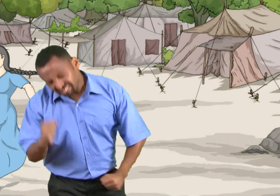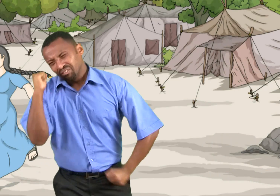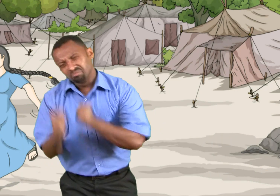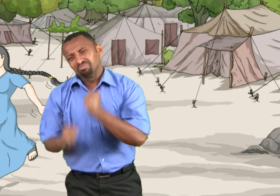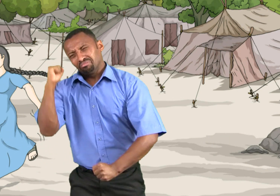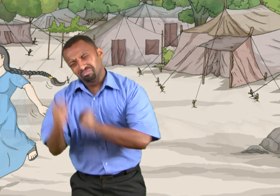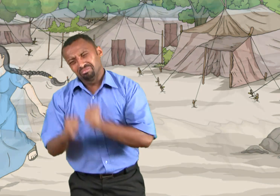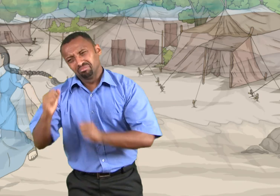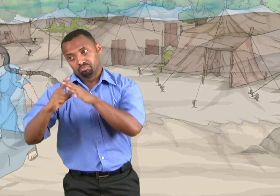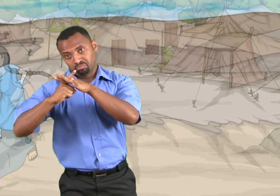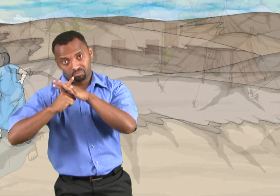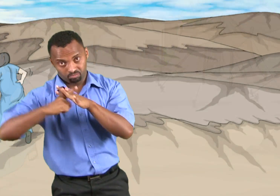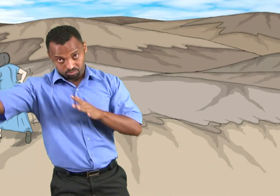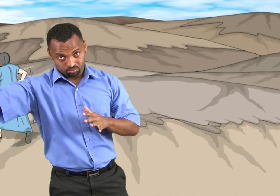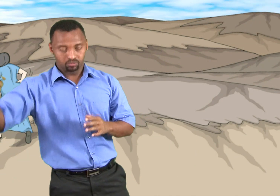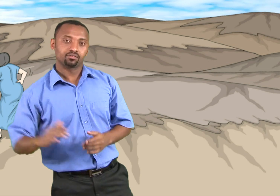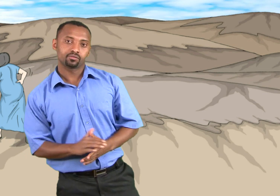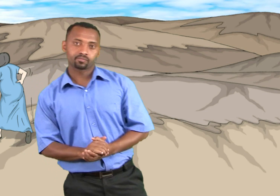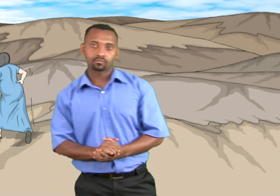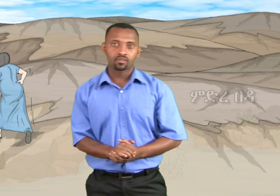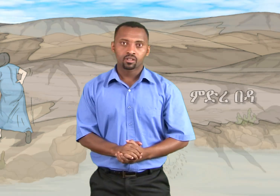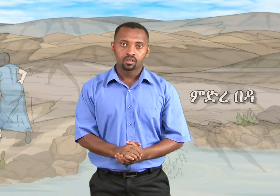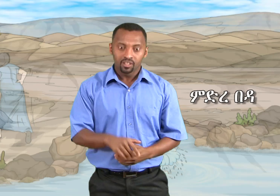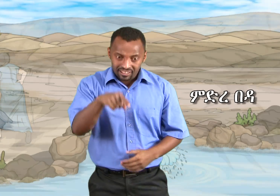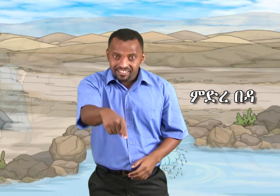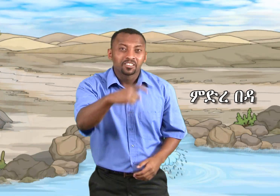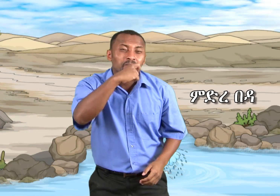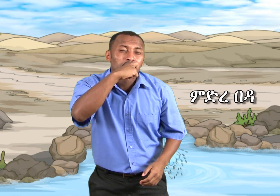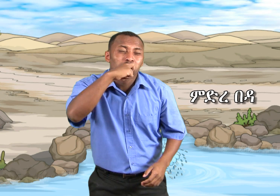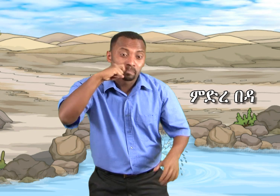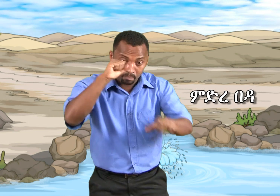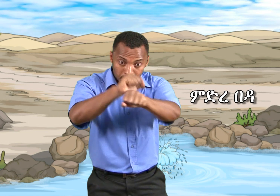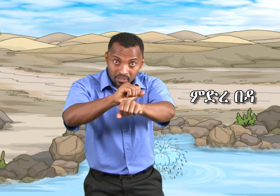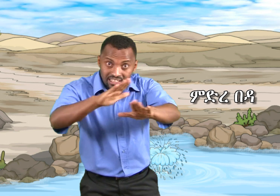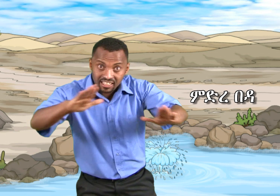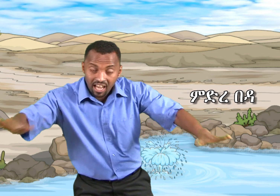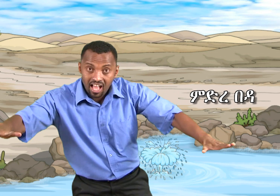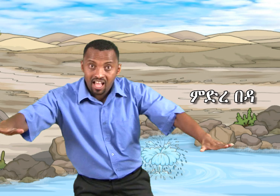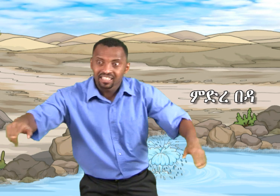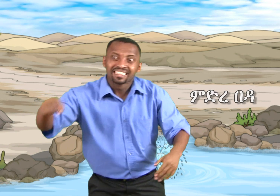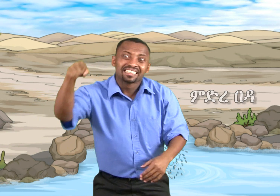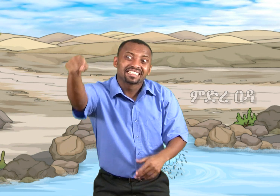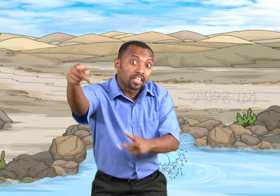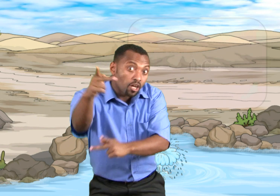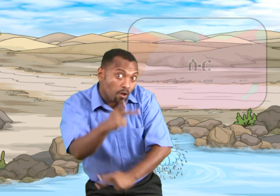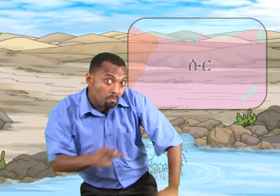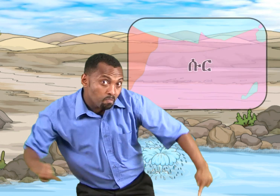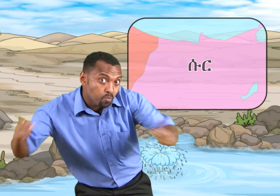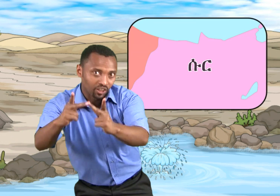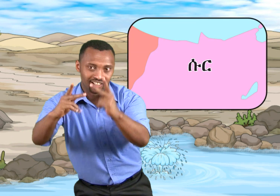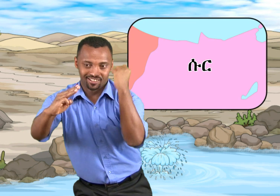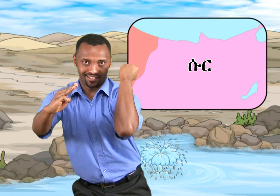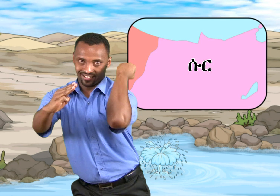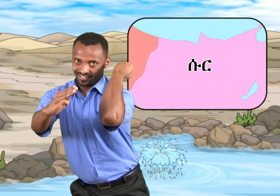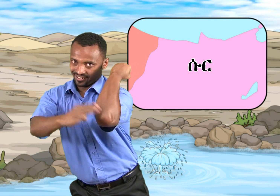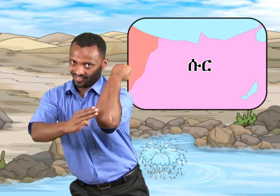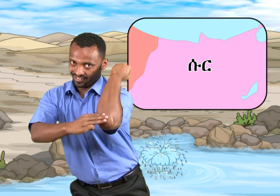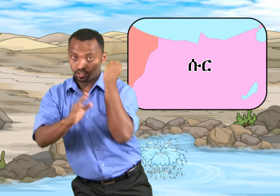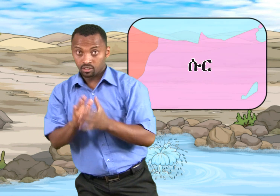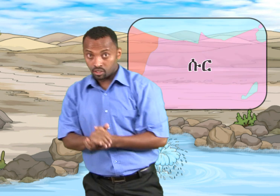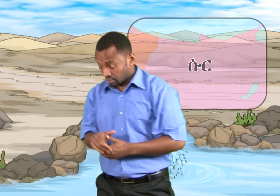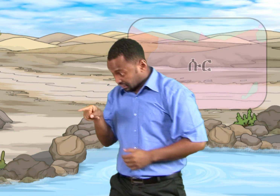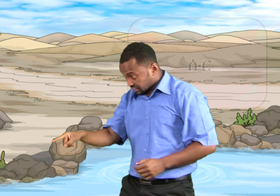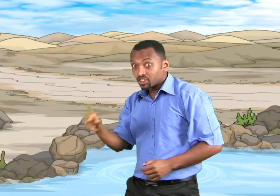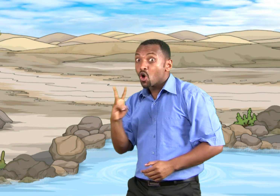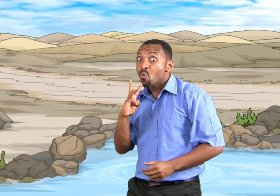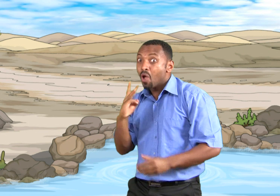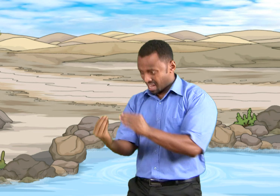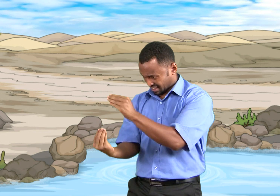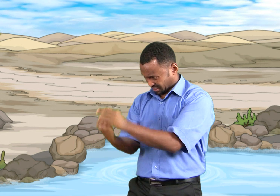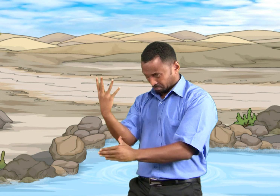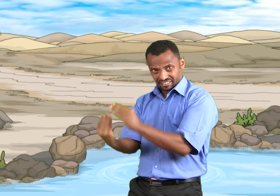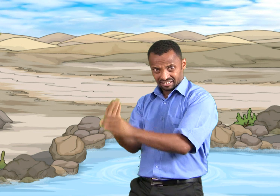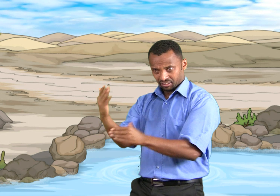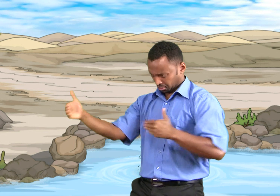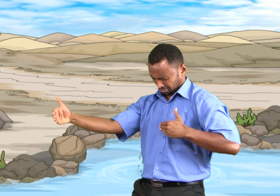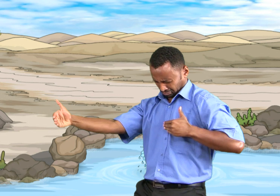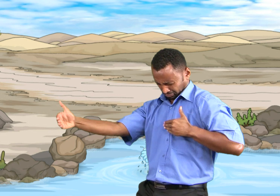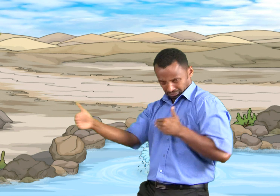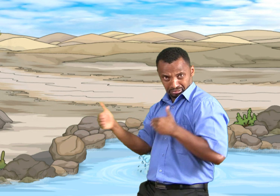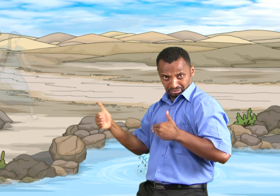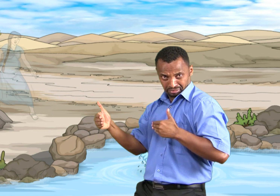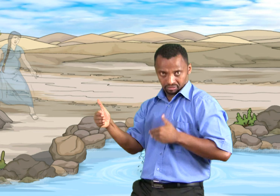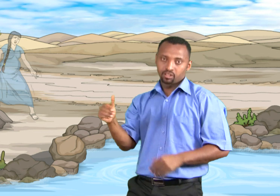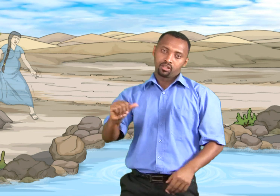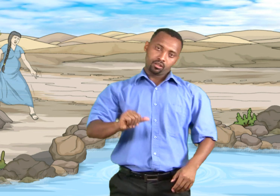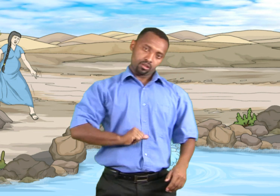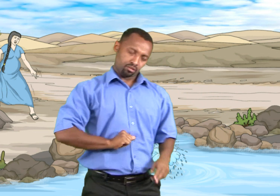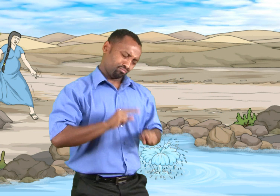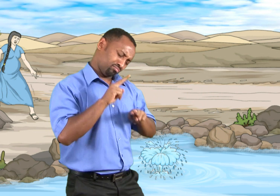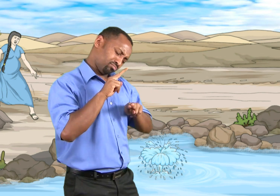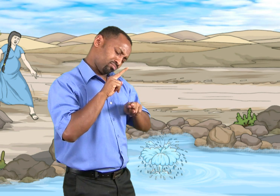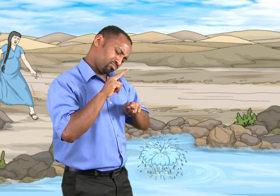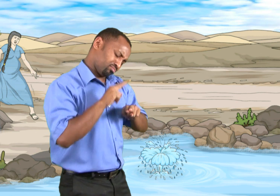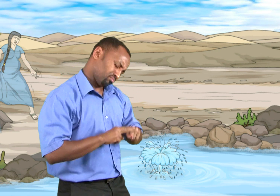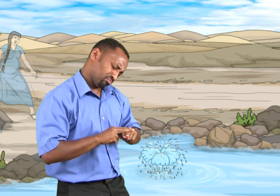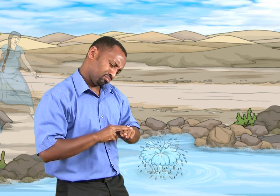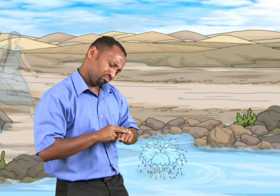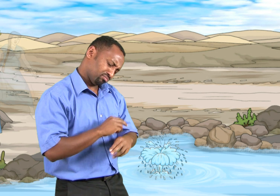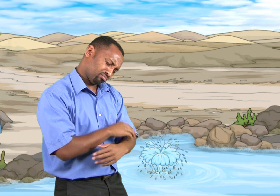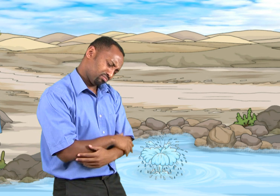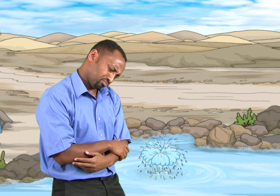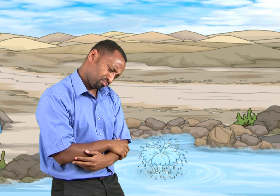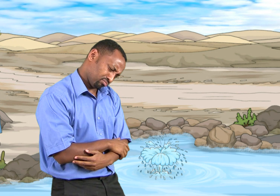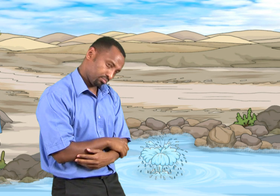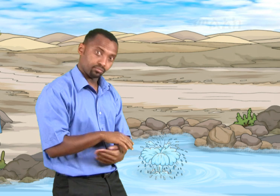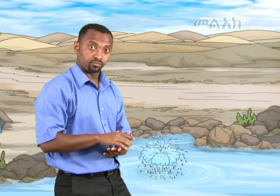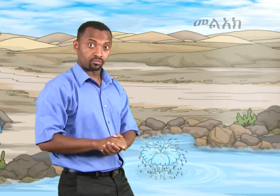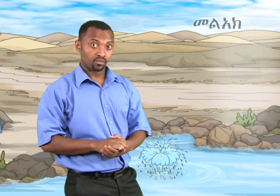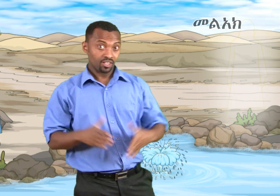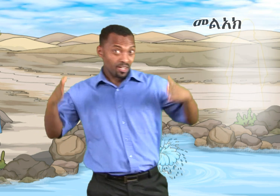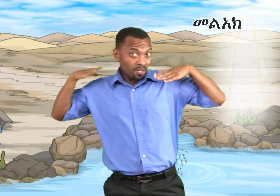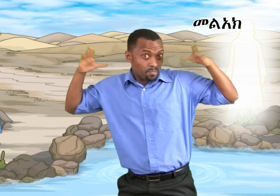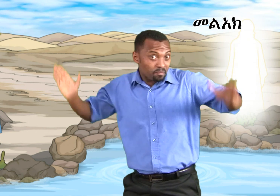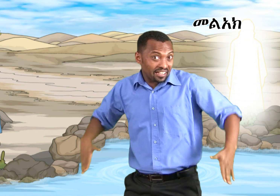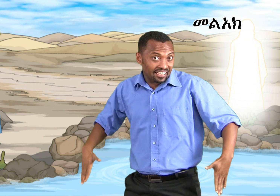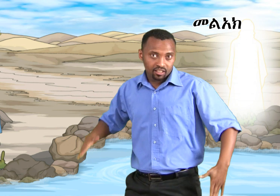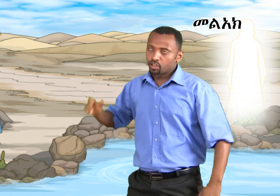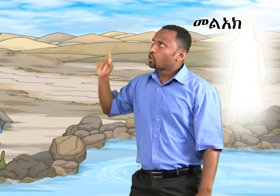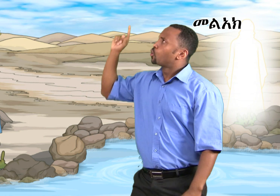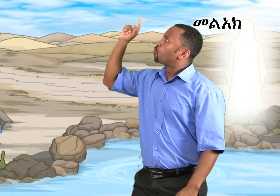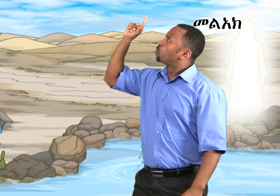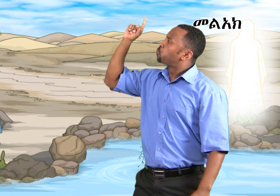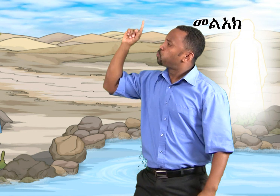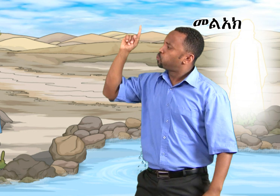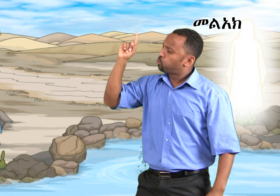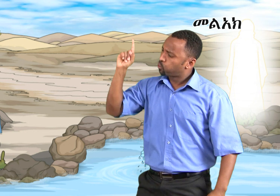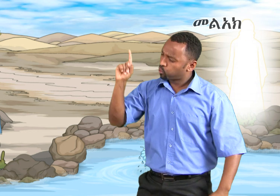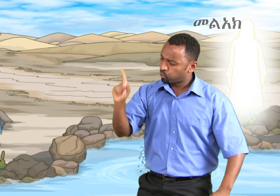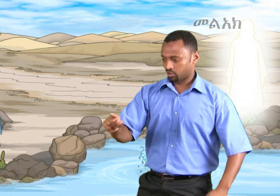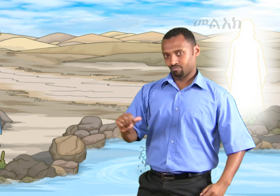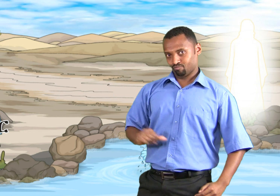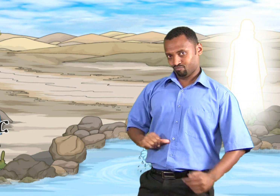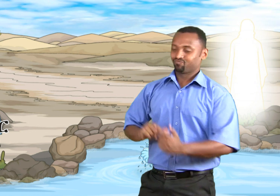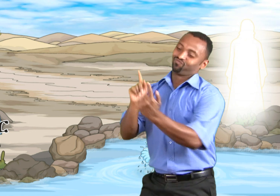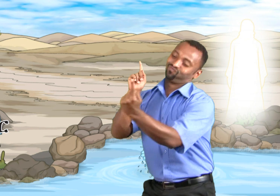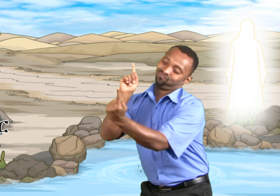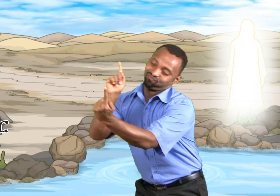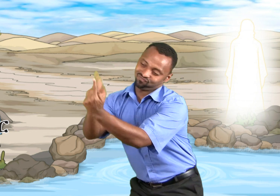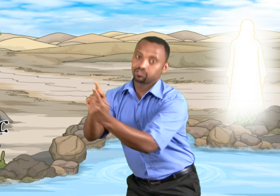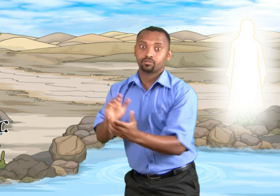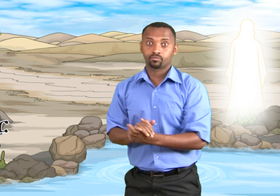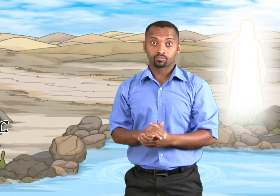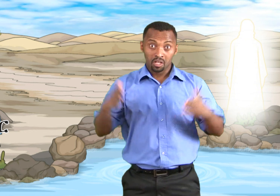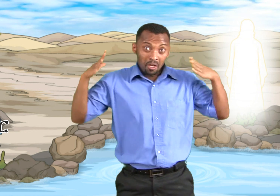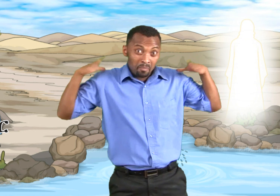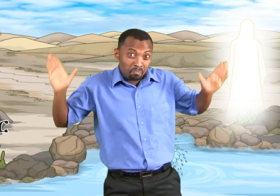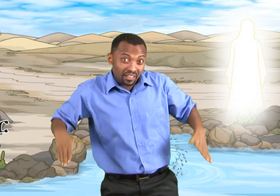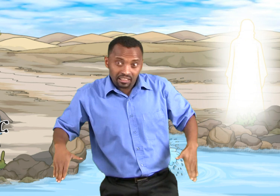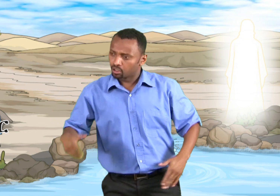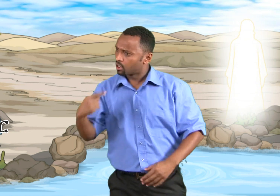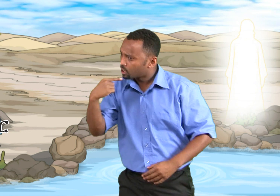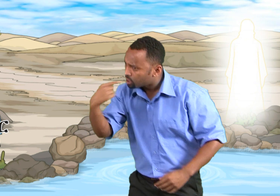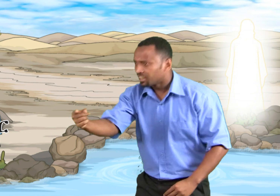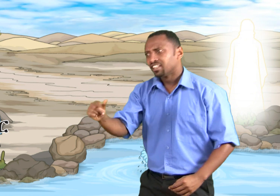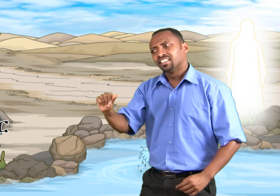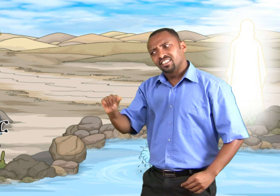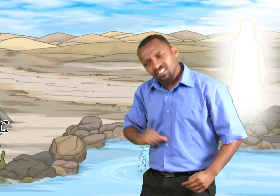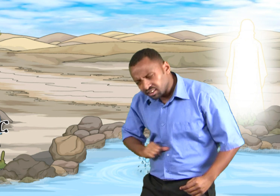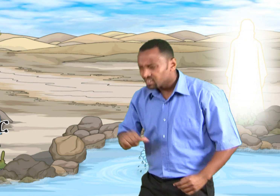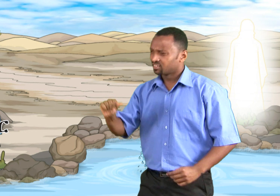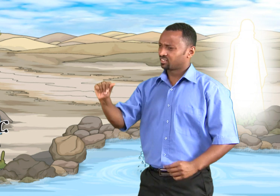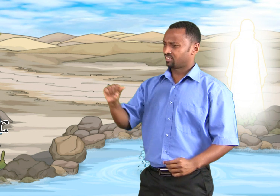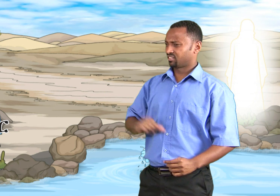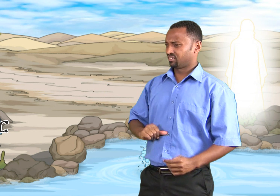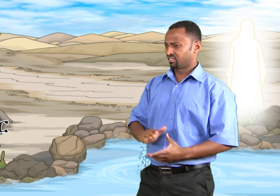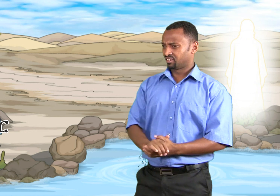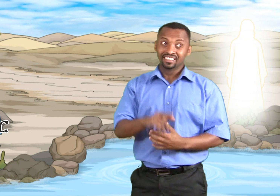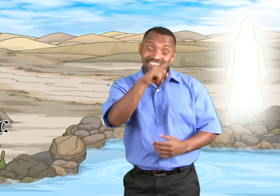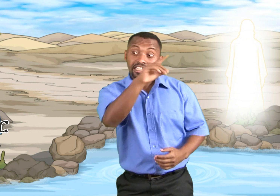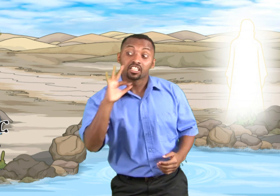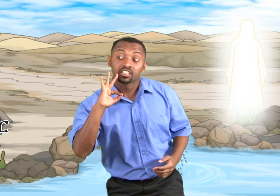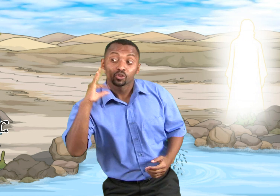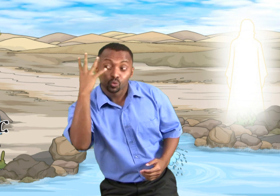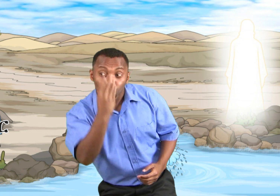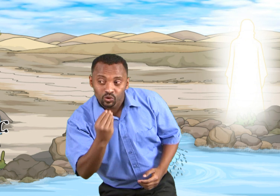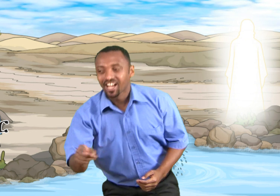Now the angel of the LORD found Hagar by a spring of water in the desert—the spring along the road to Shur.